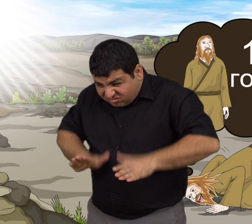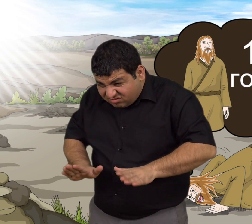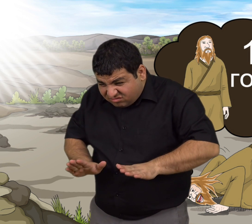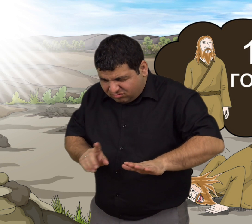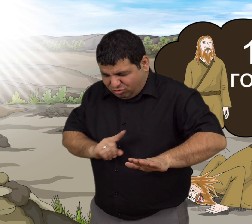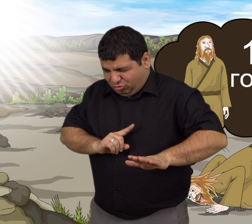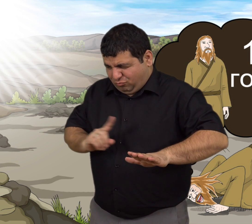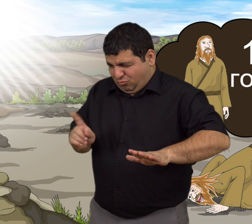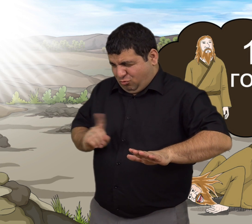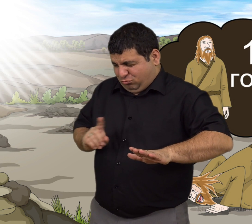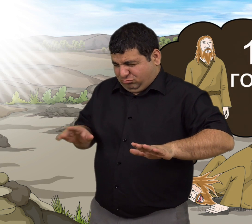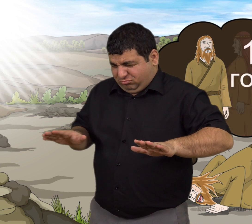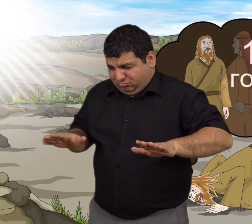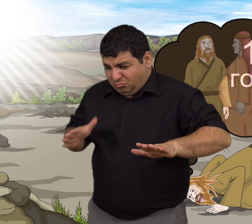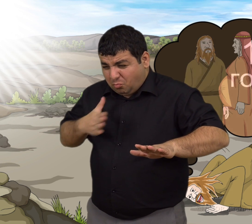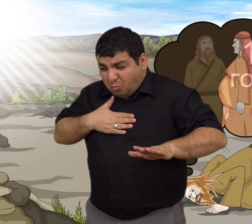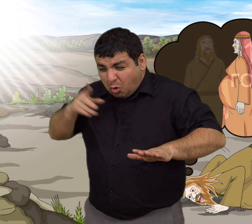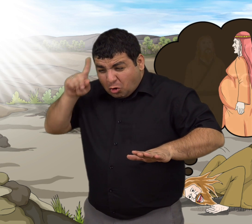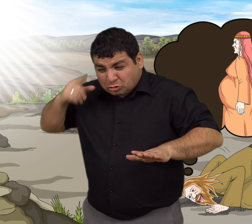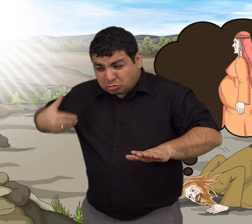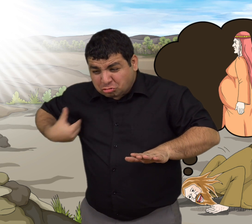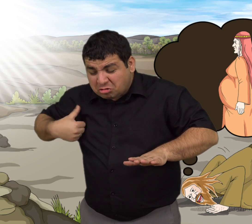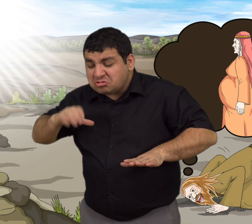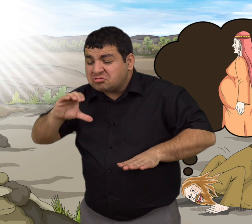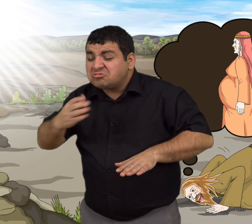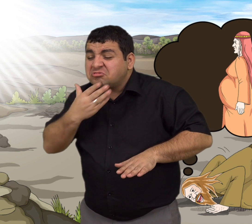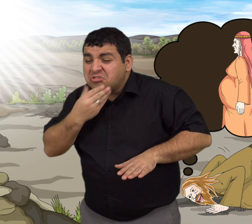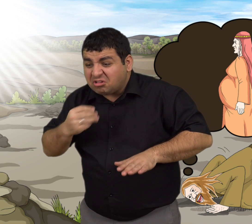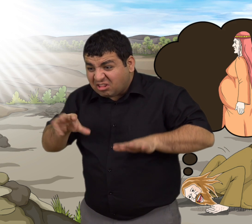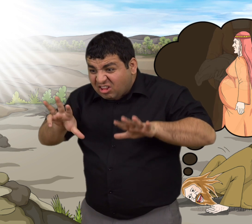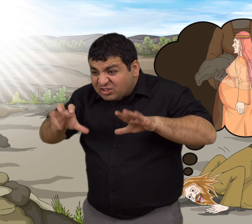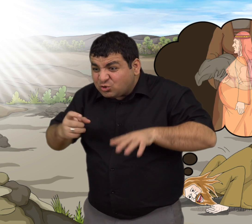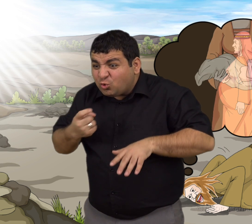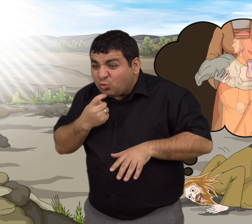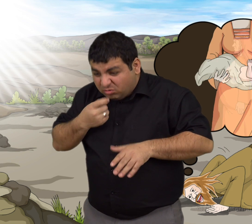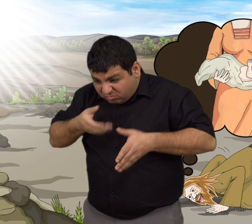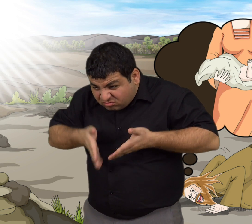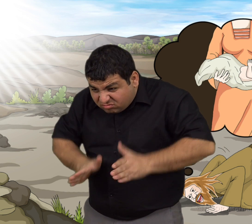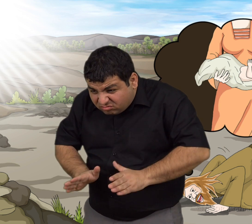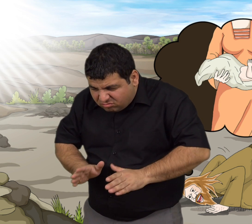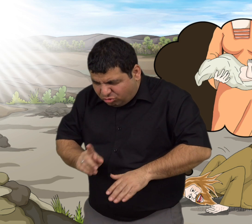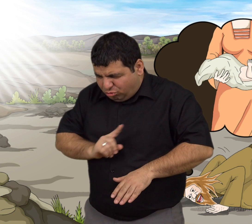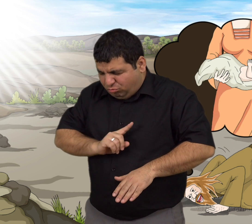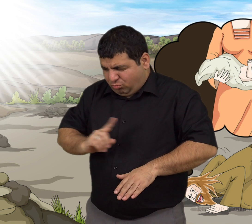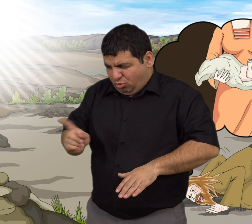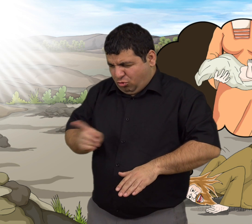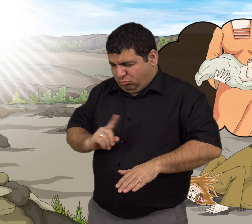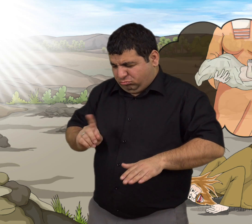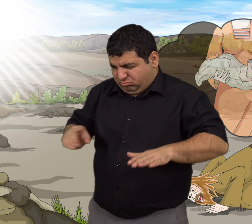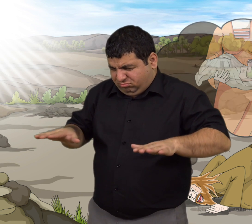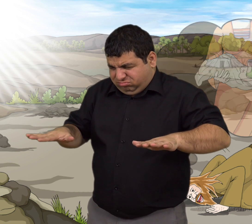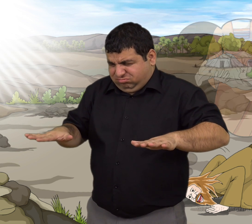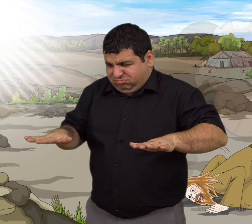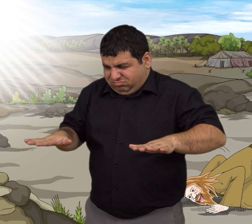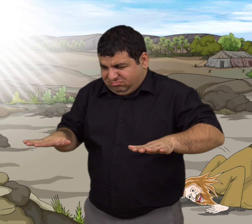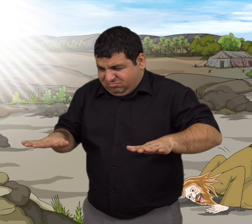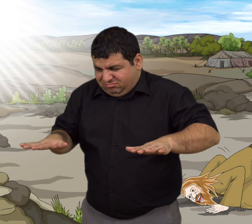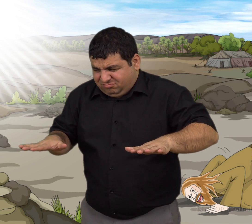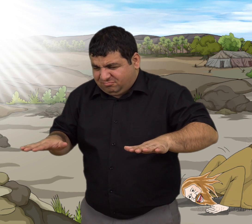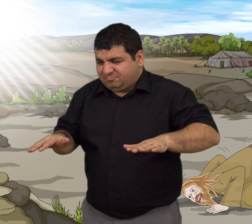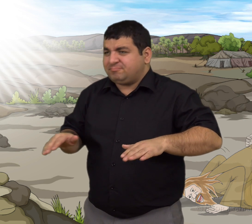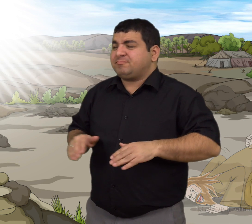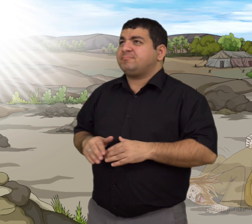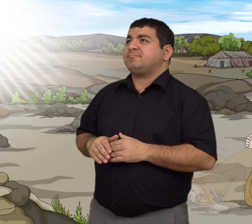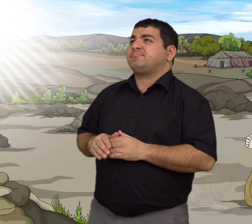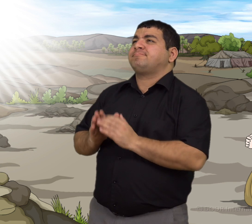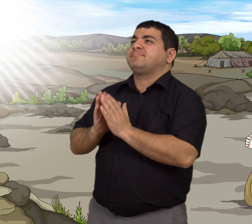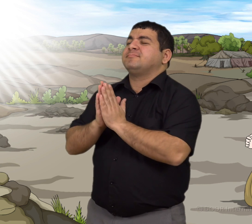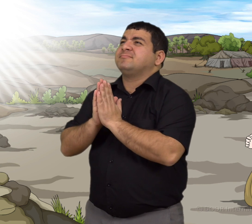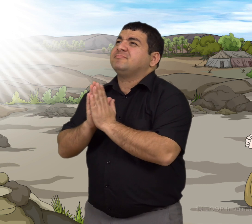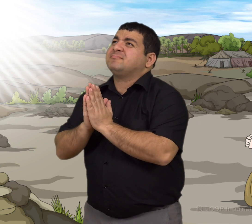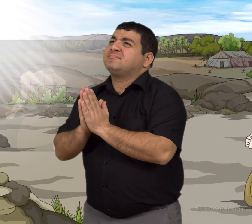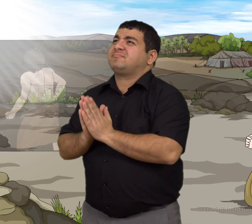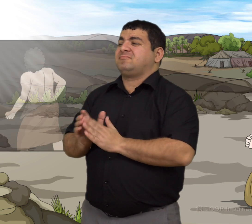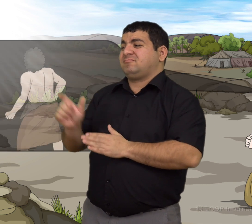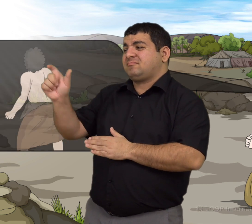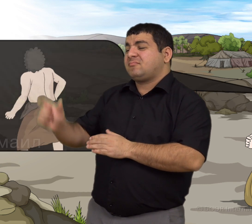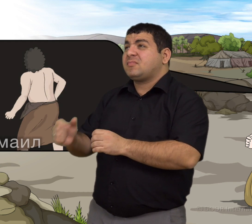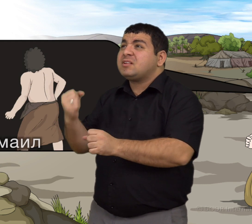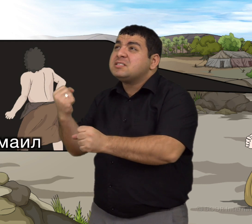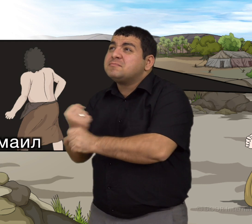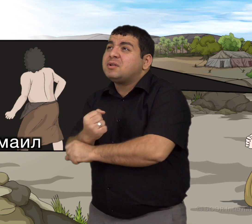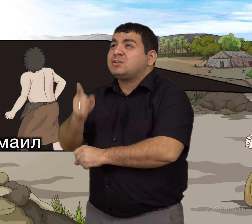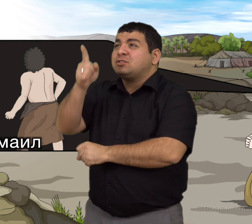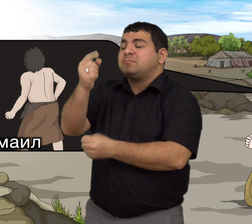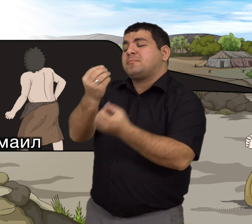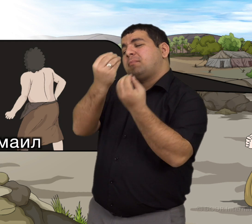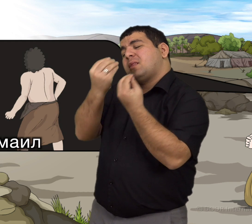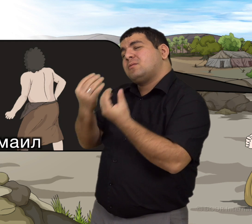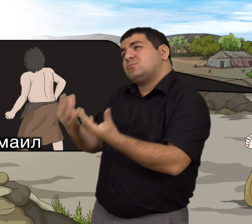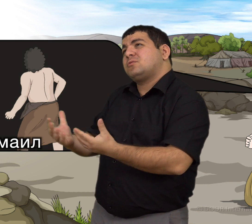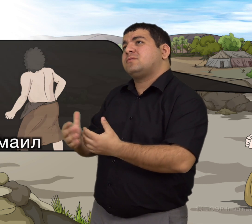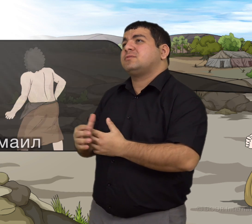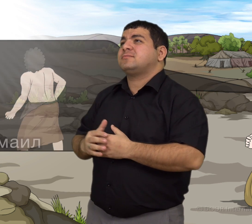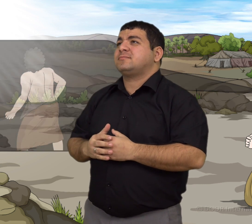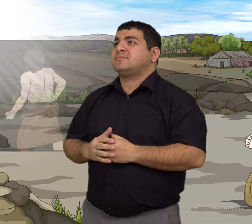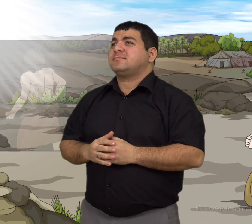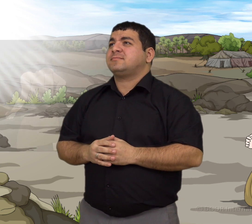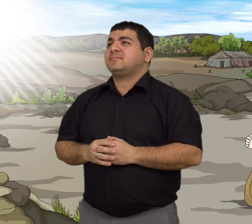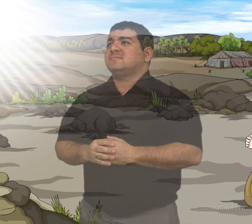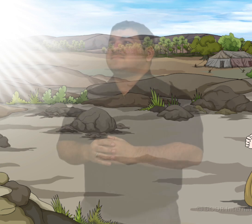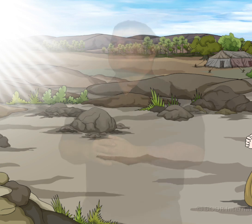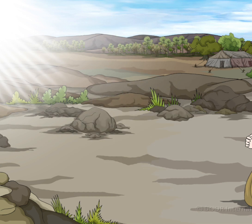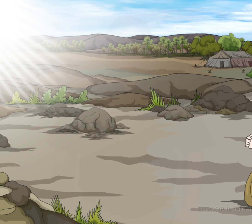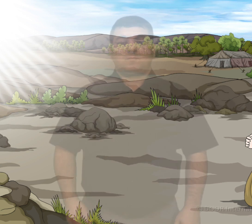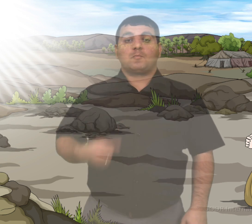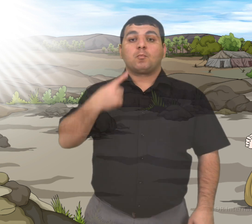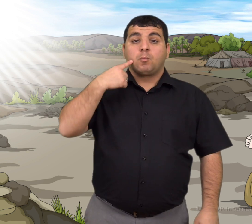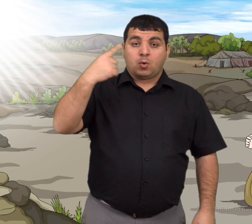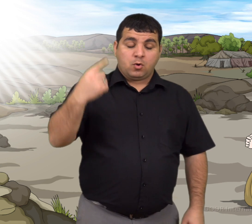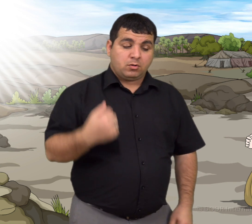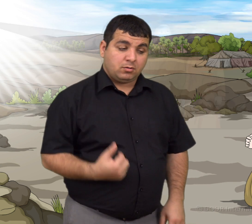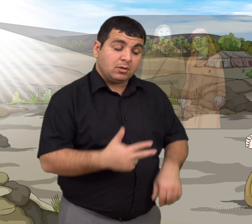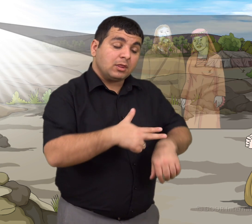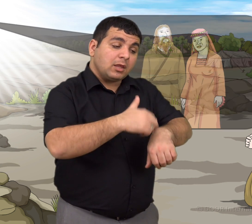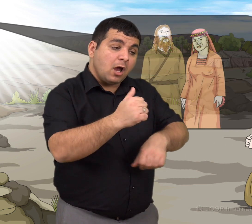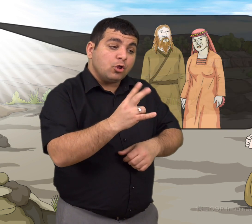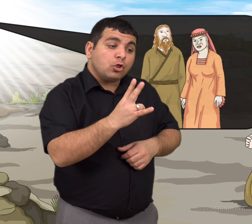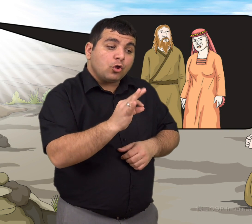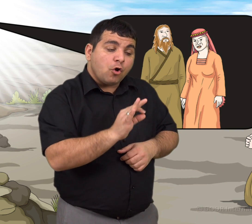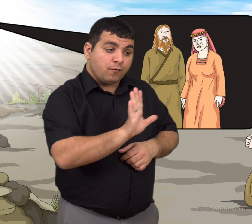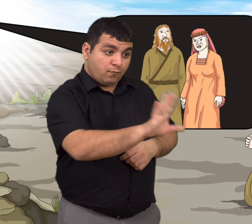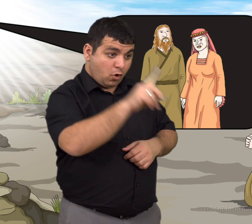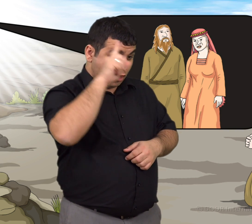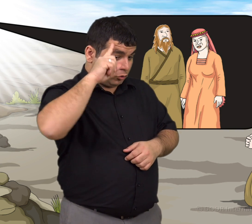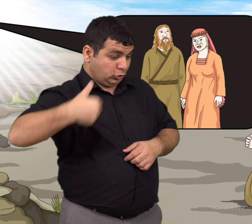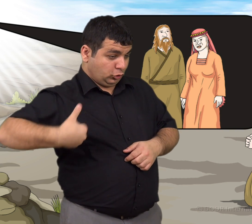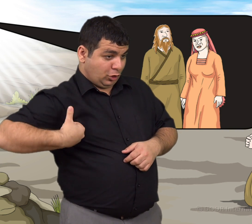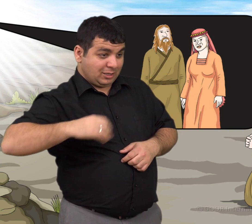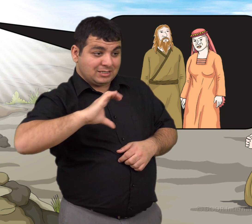Can Sarah give birth at the age of ninety?” And Abraham said to God, “O that Ishmael might live under Your blessing!”